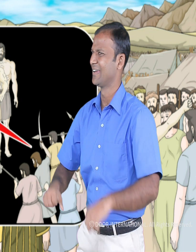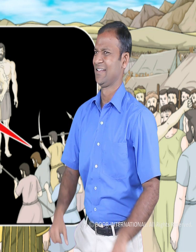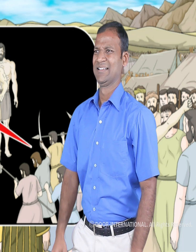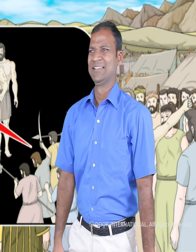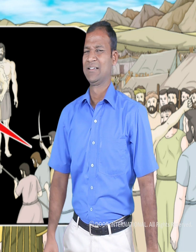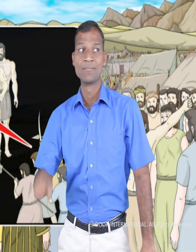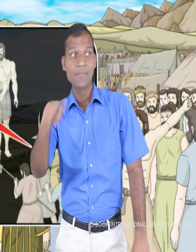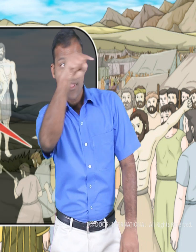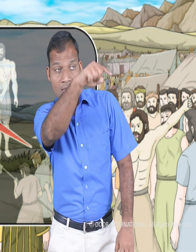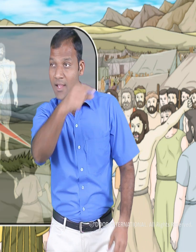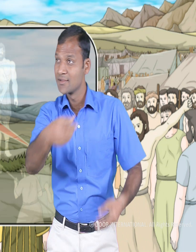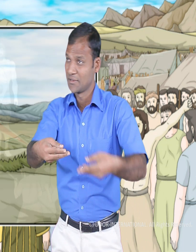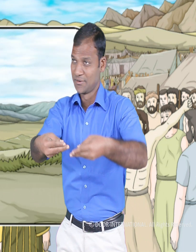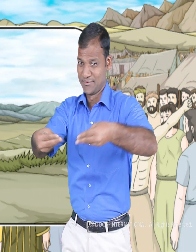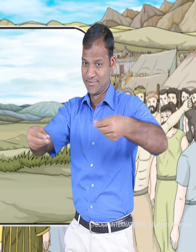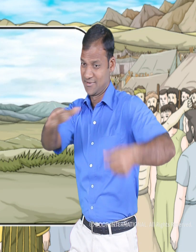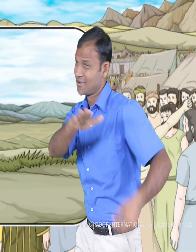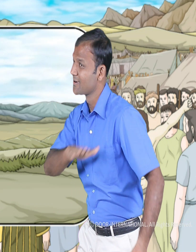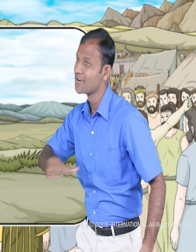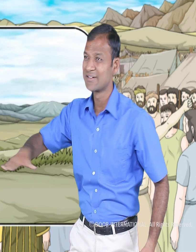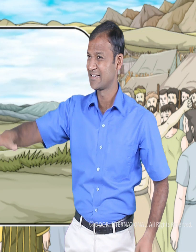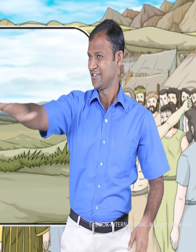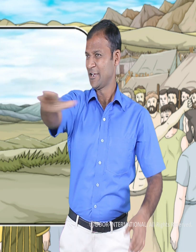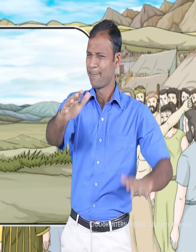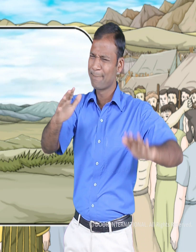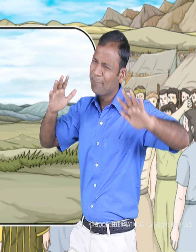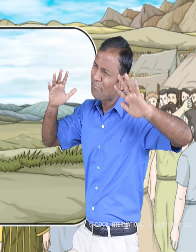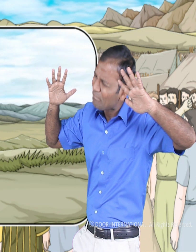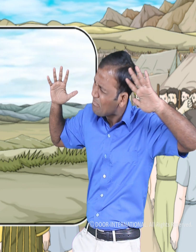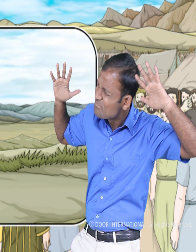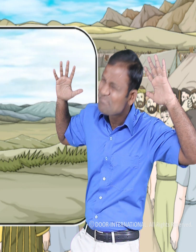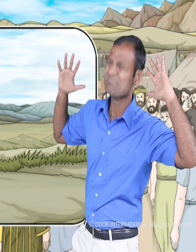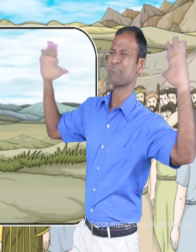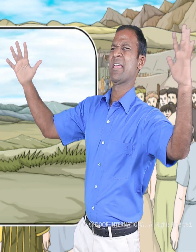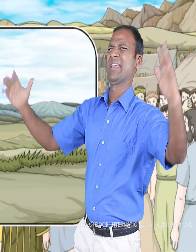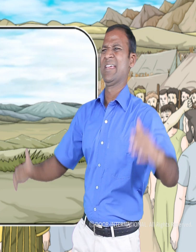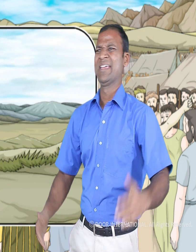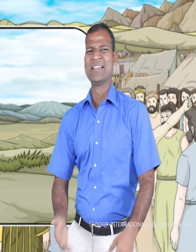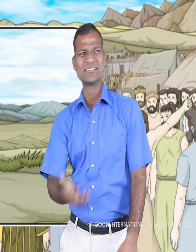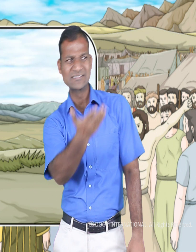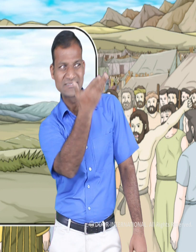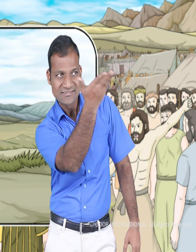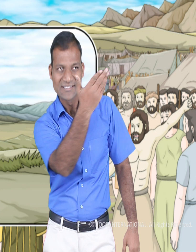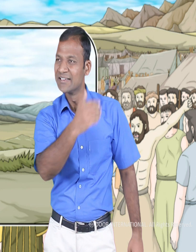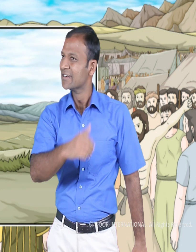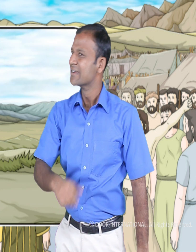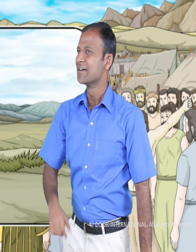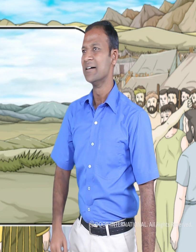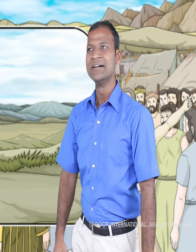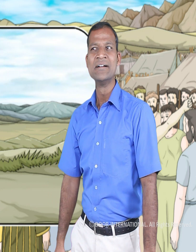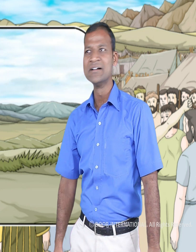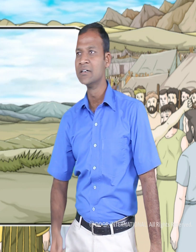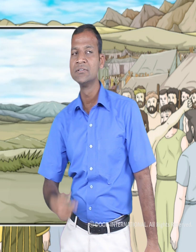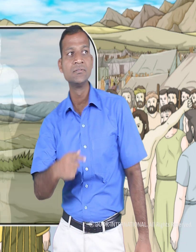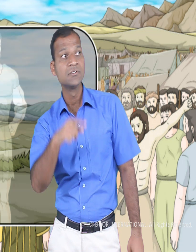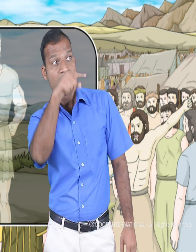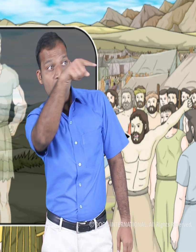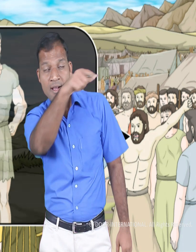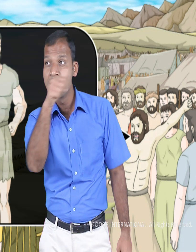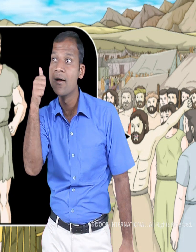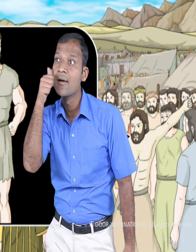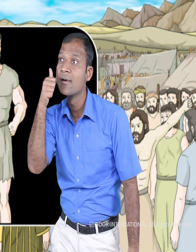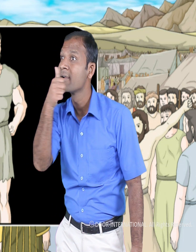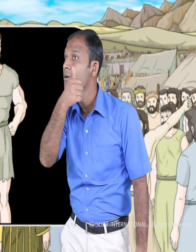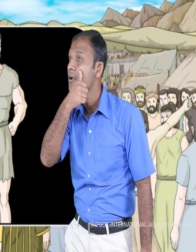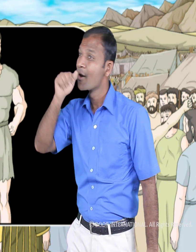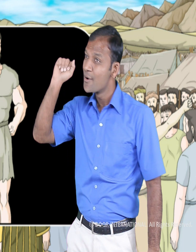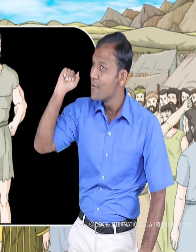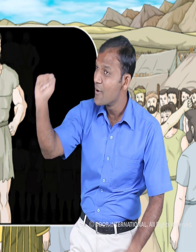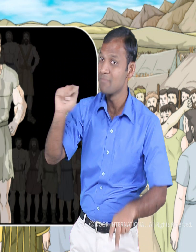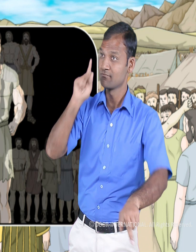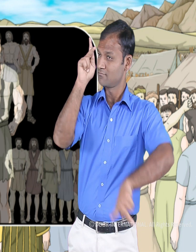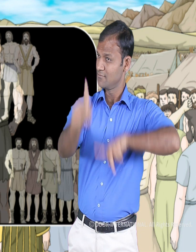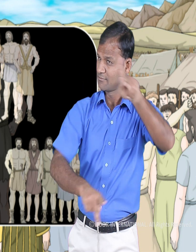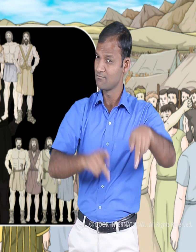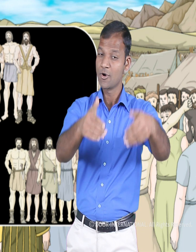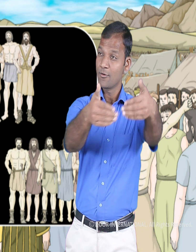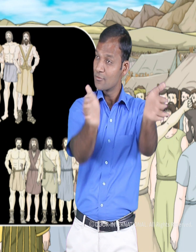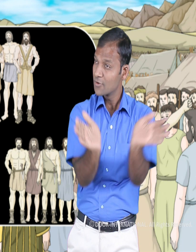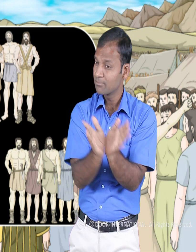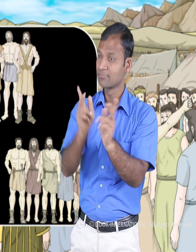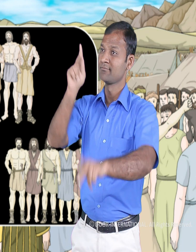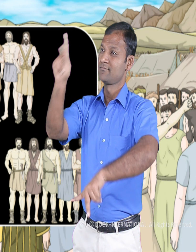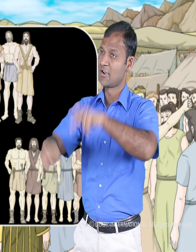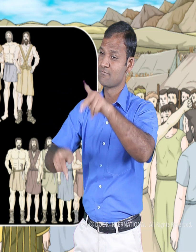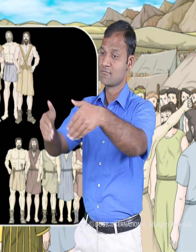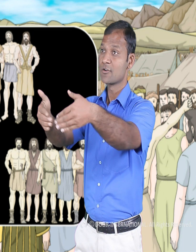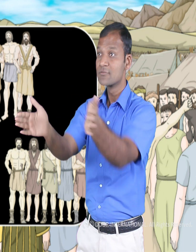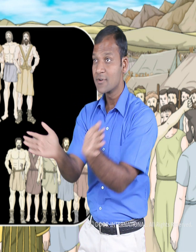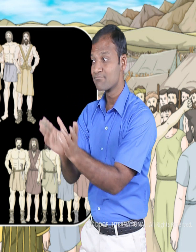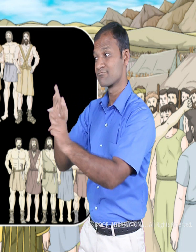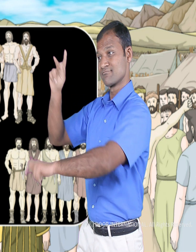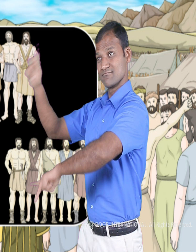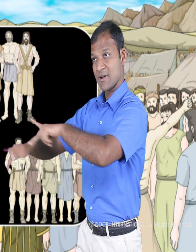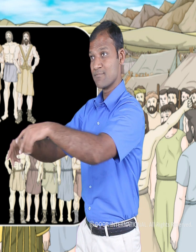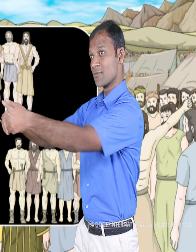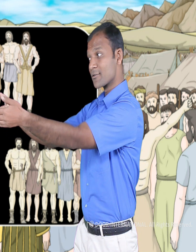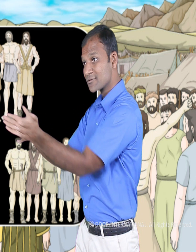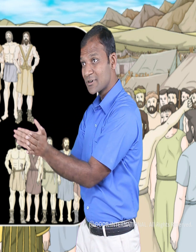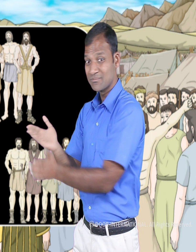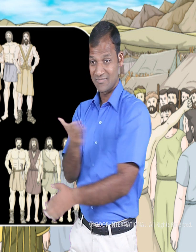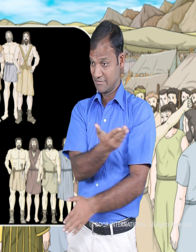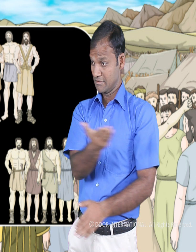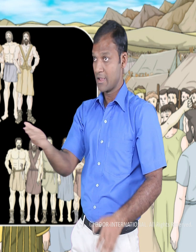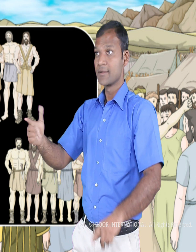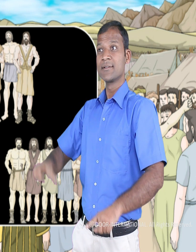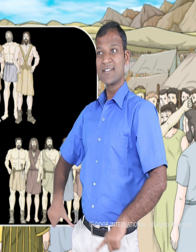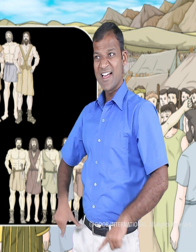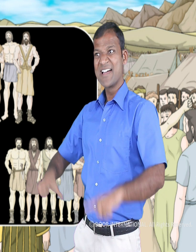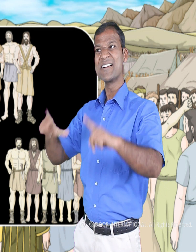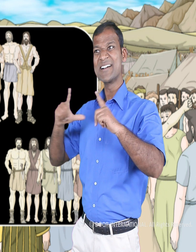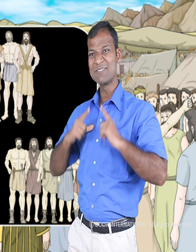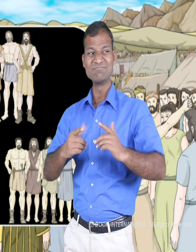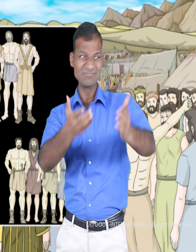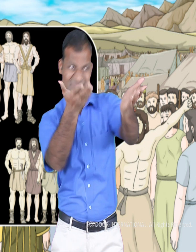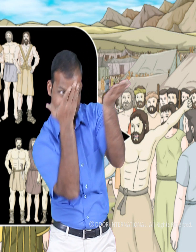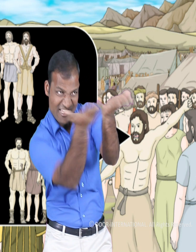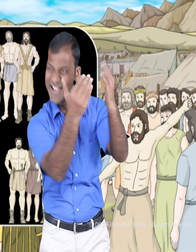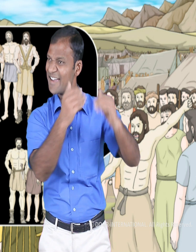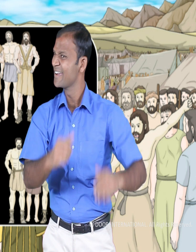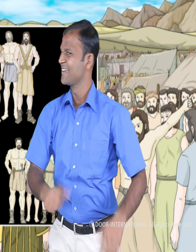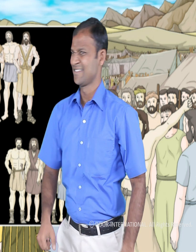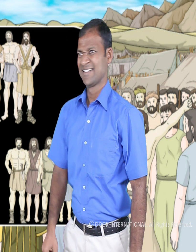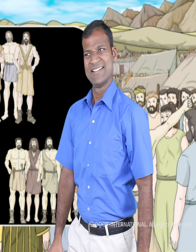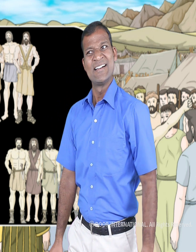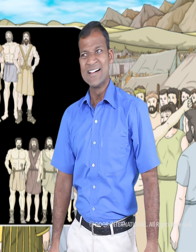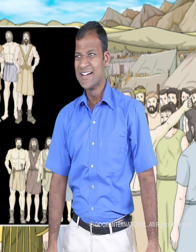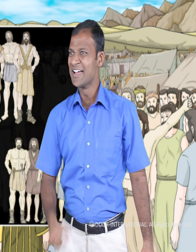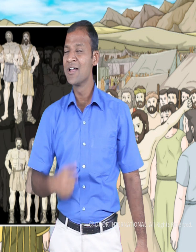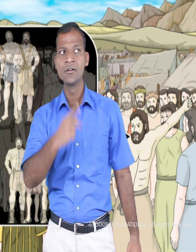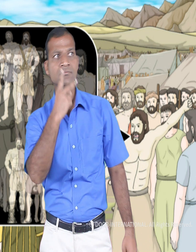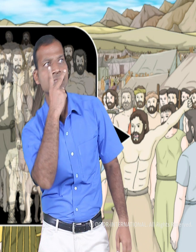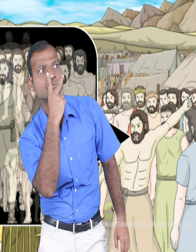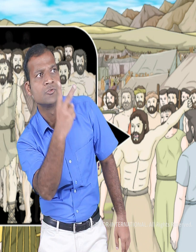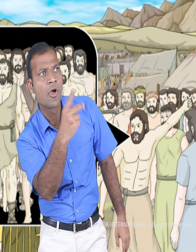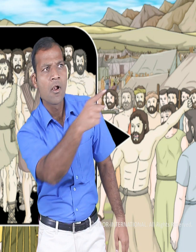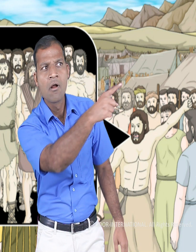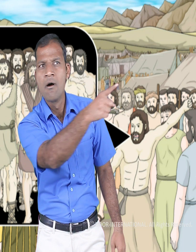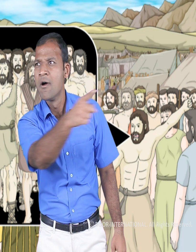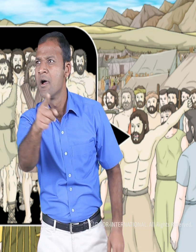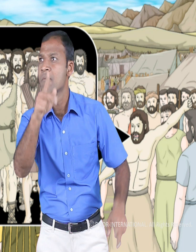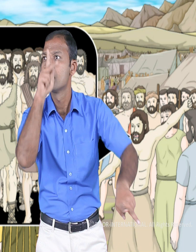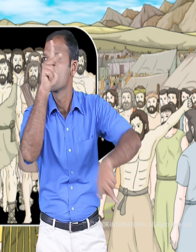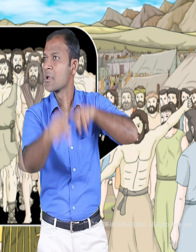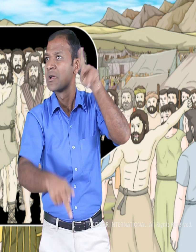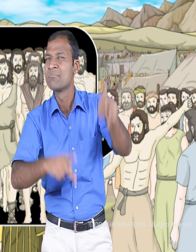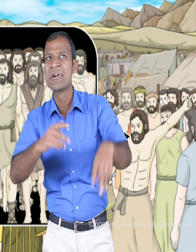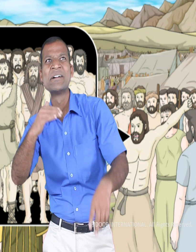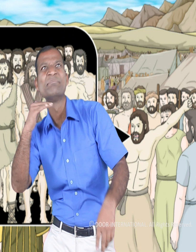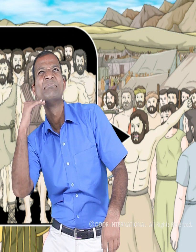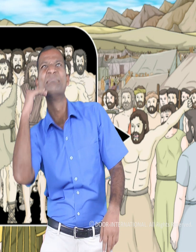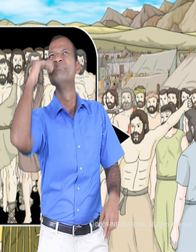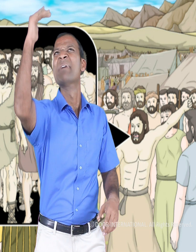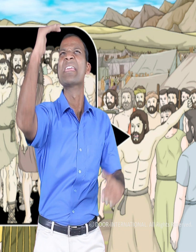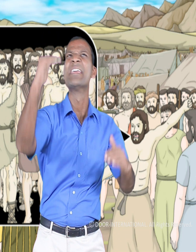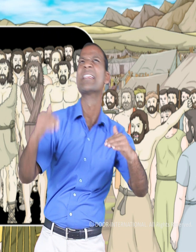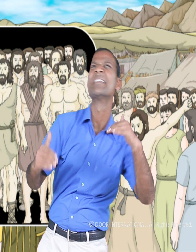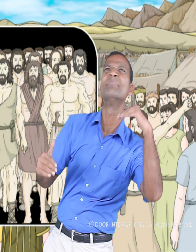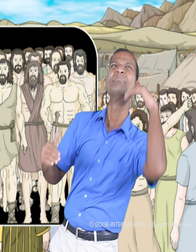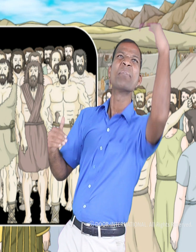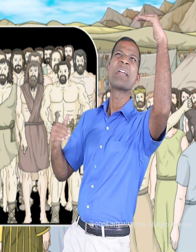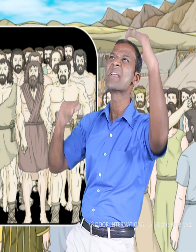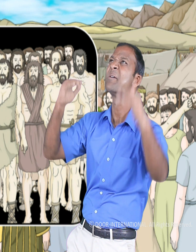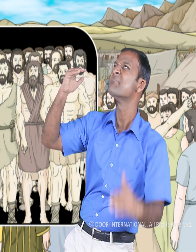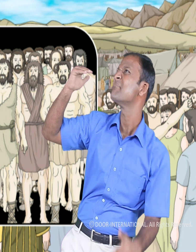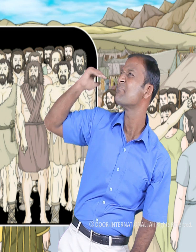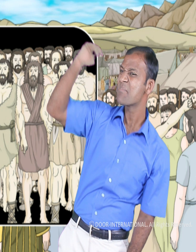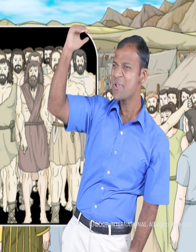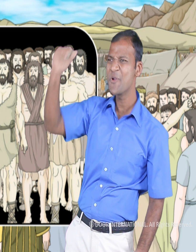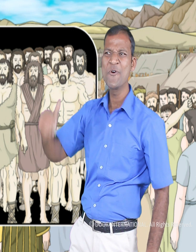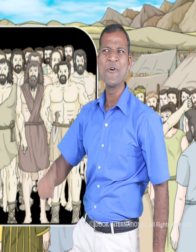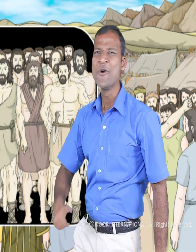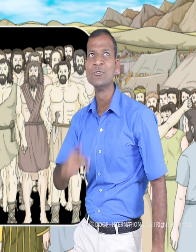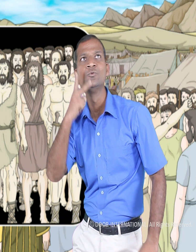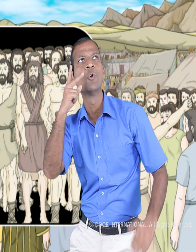So they gave the Israelites a bad report about the land that they had spied out: “The land we explored devours its inhabitants, and all the people we saw there are great in stature.